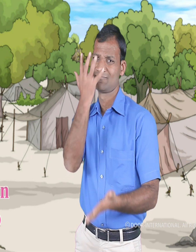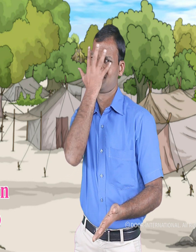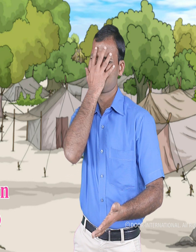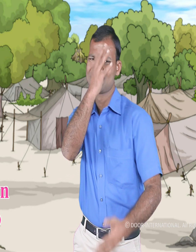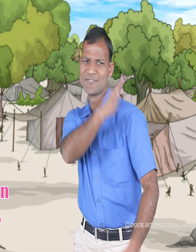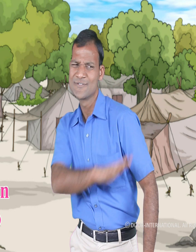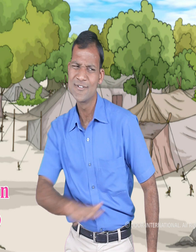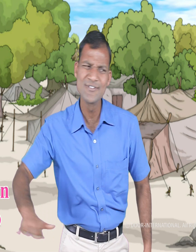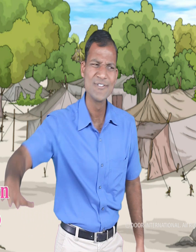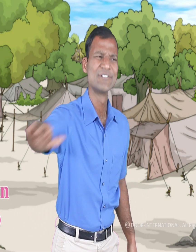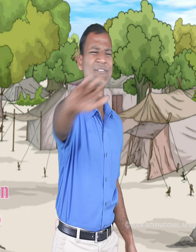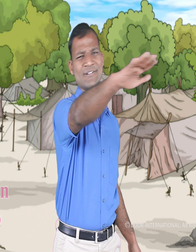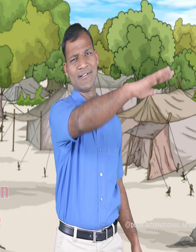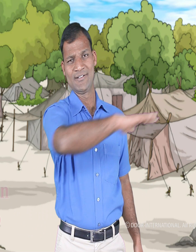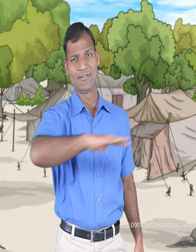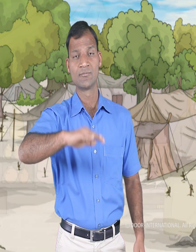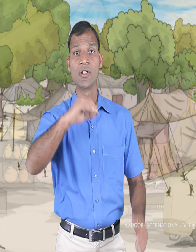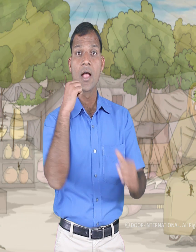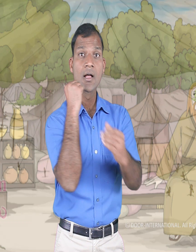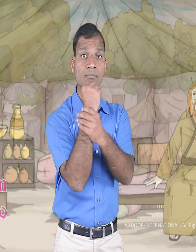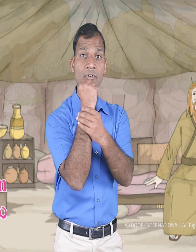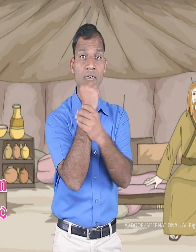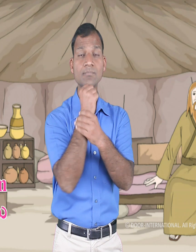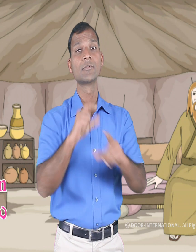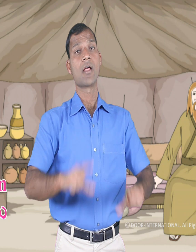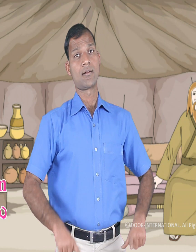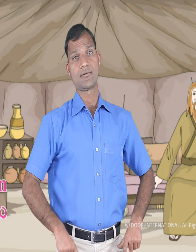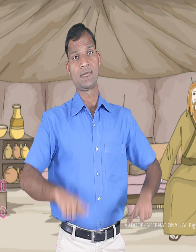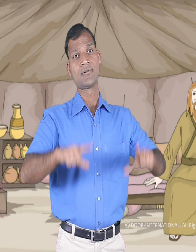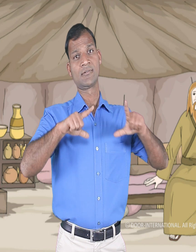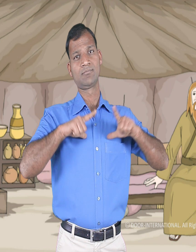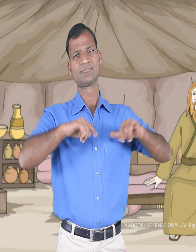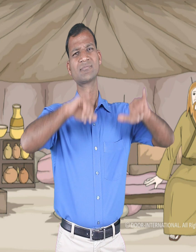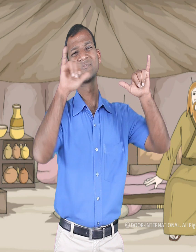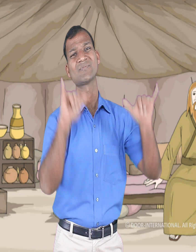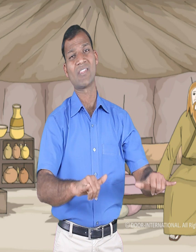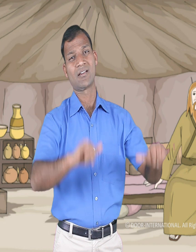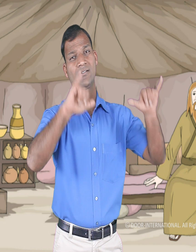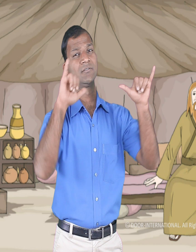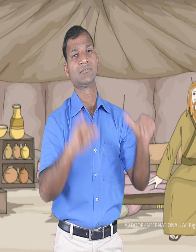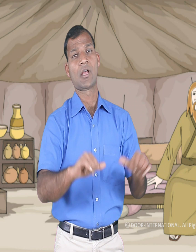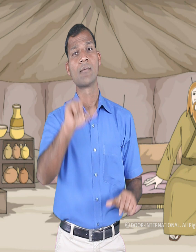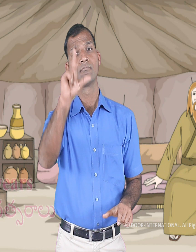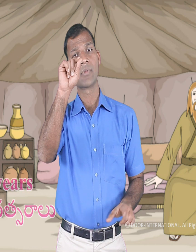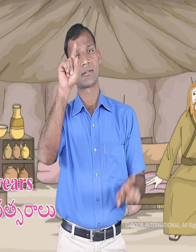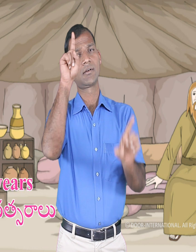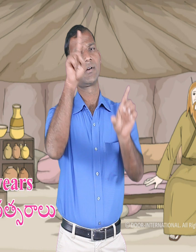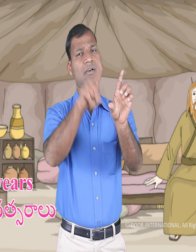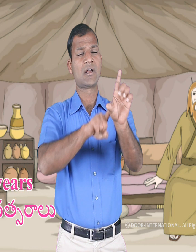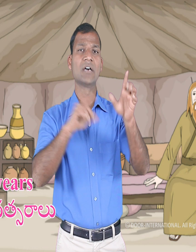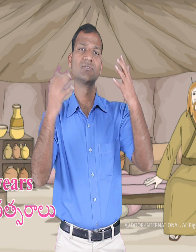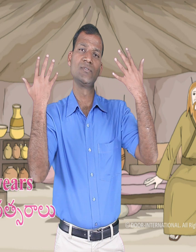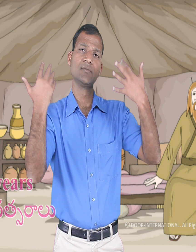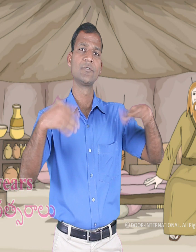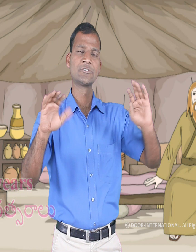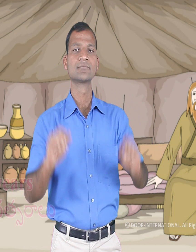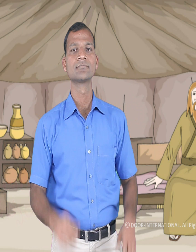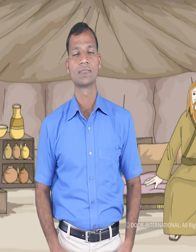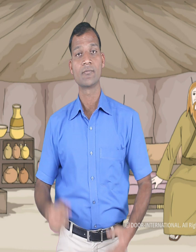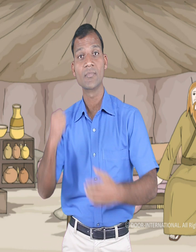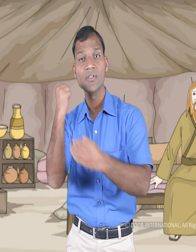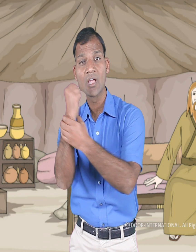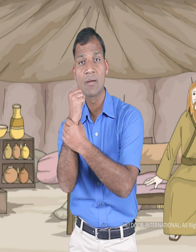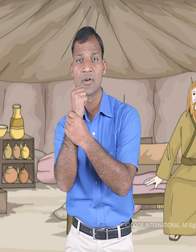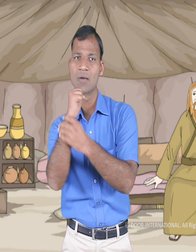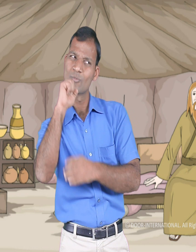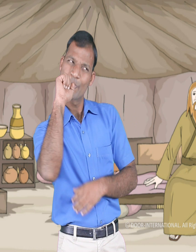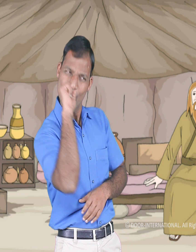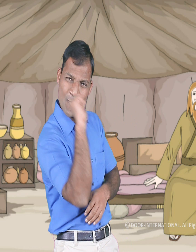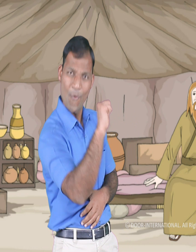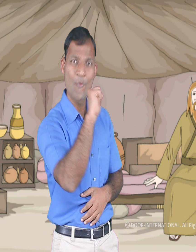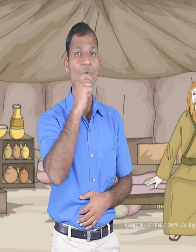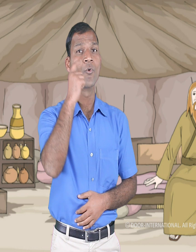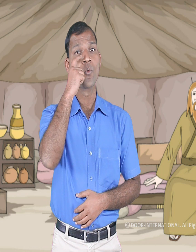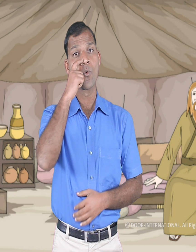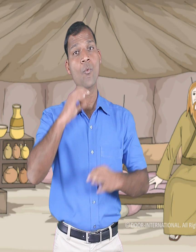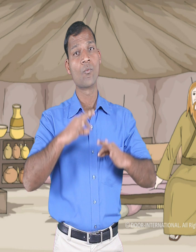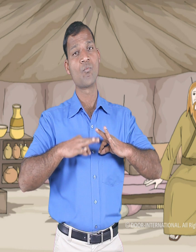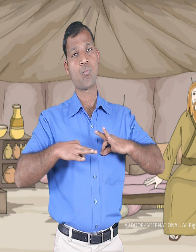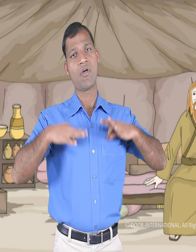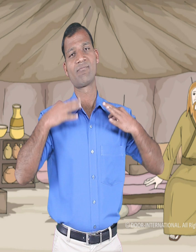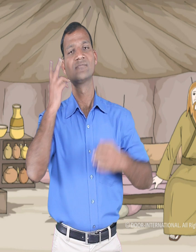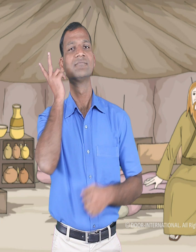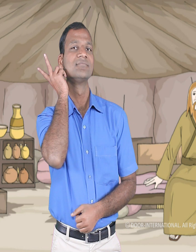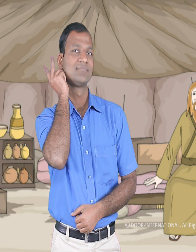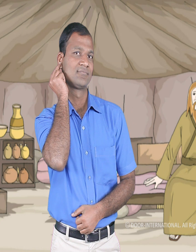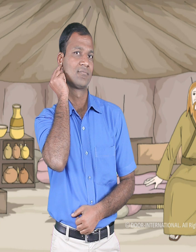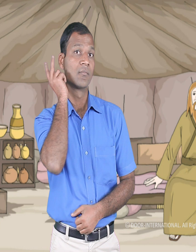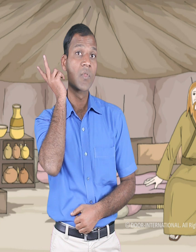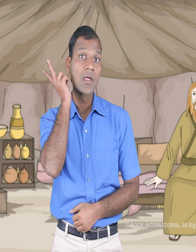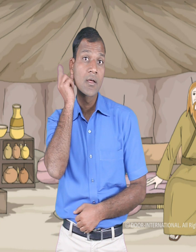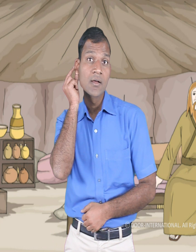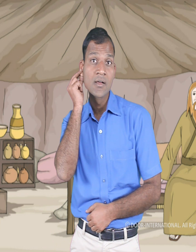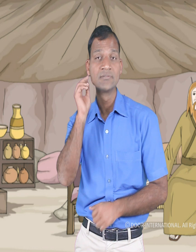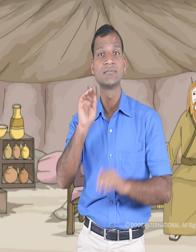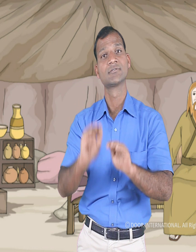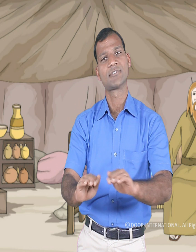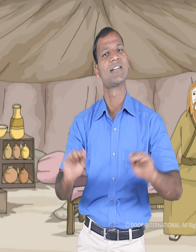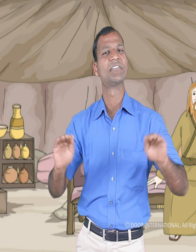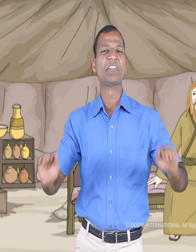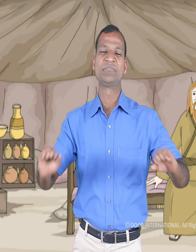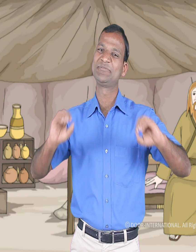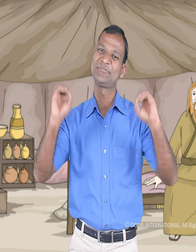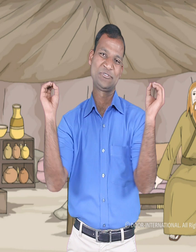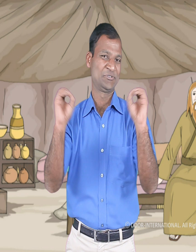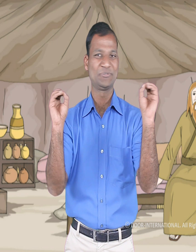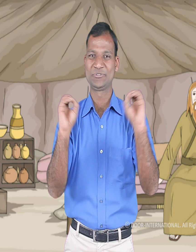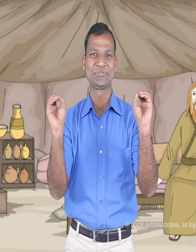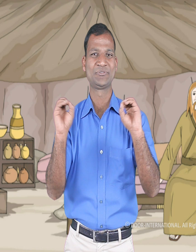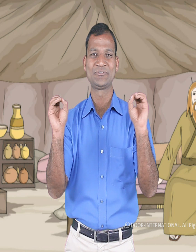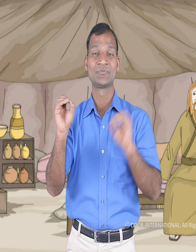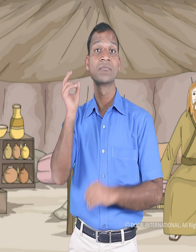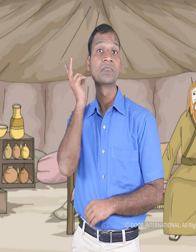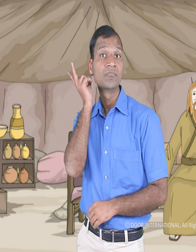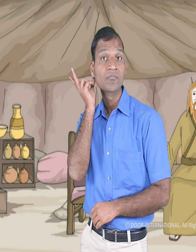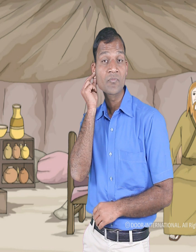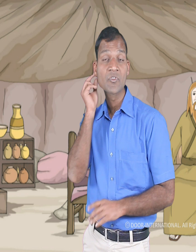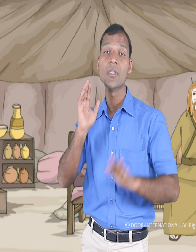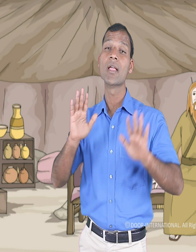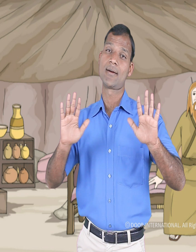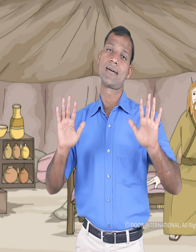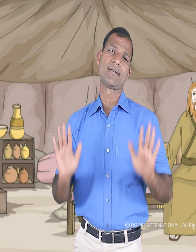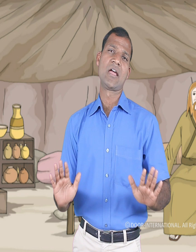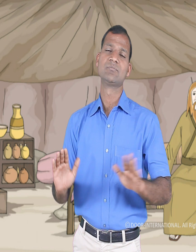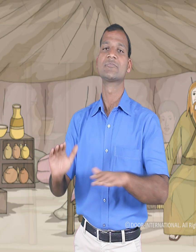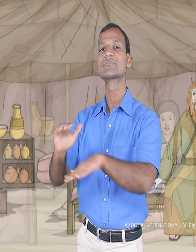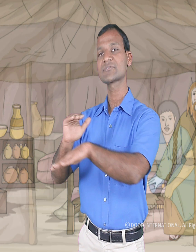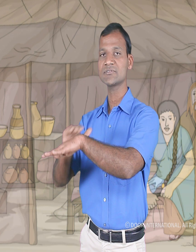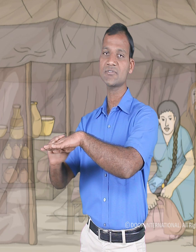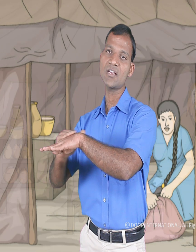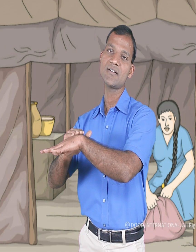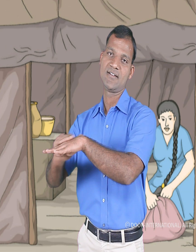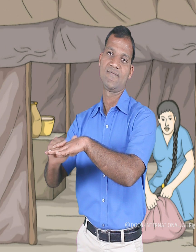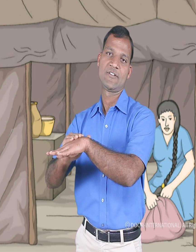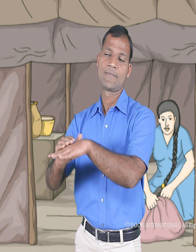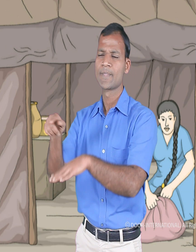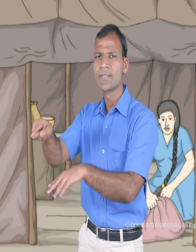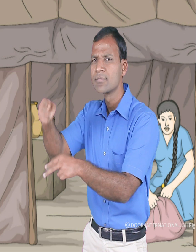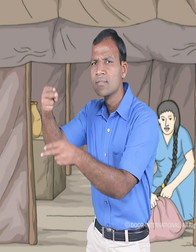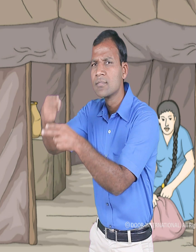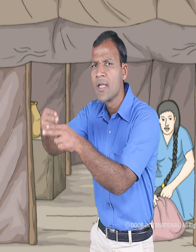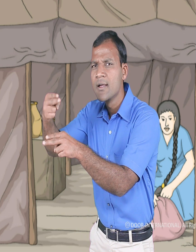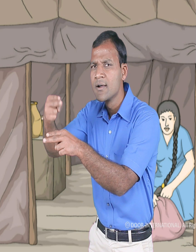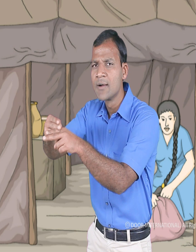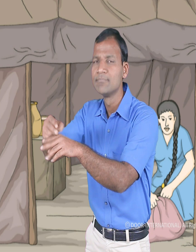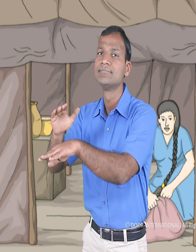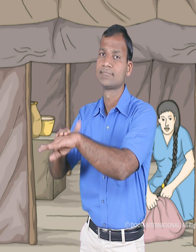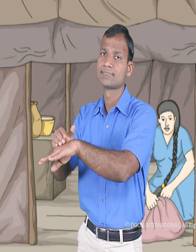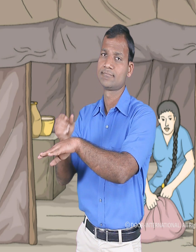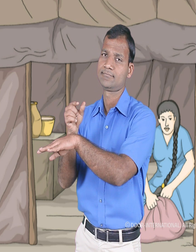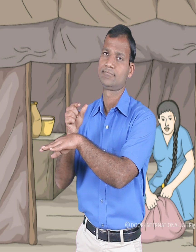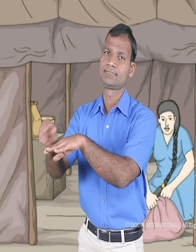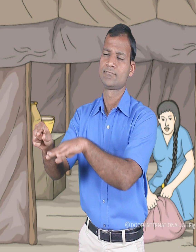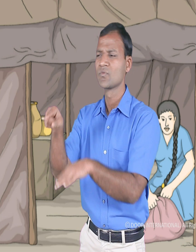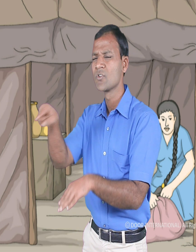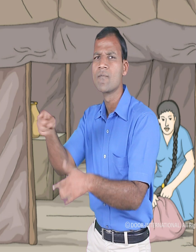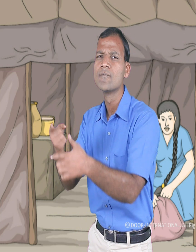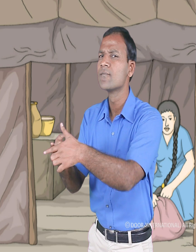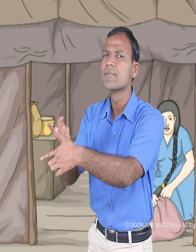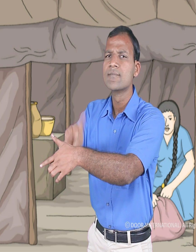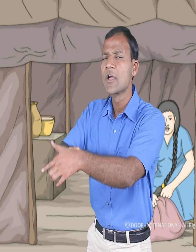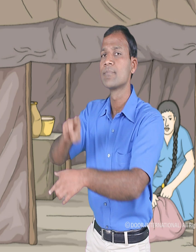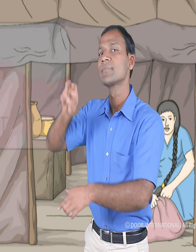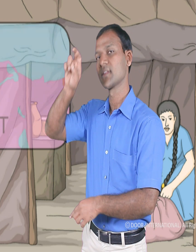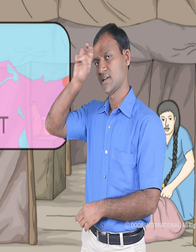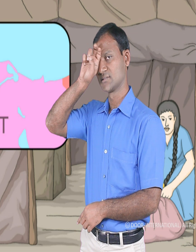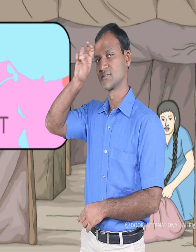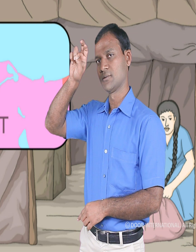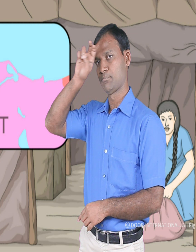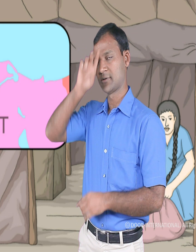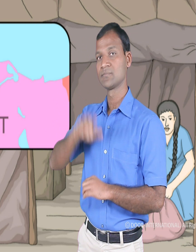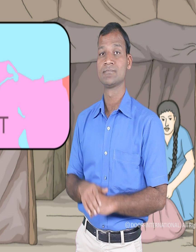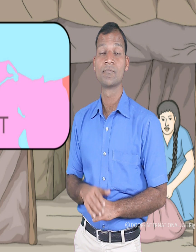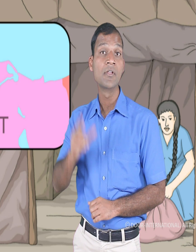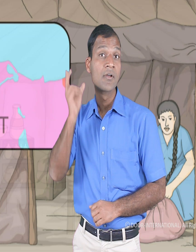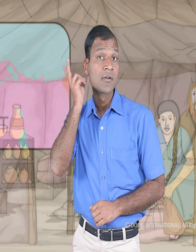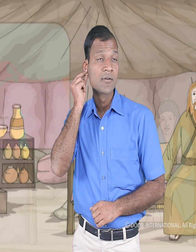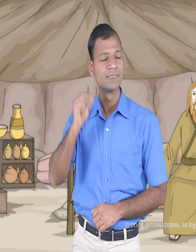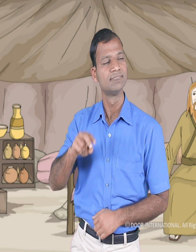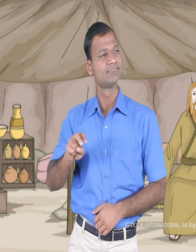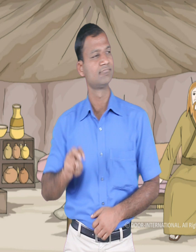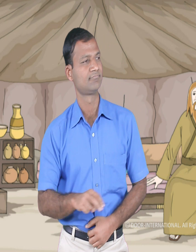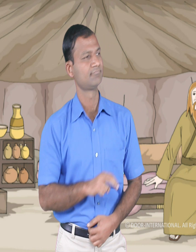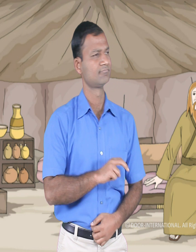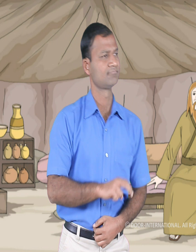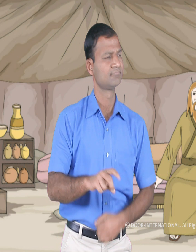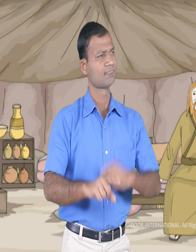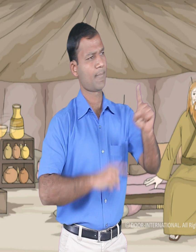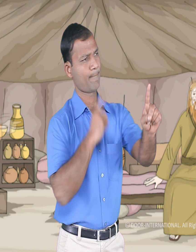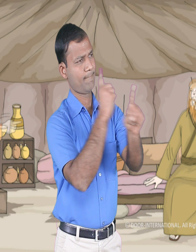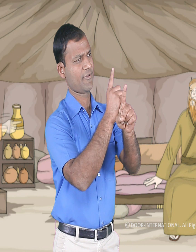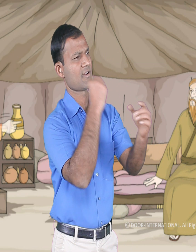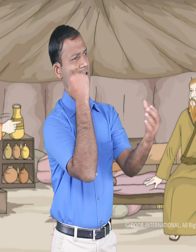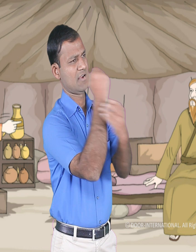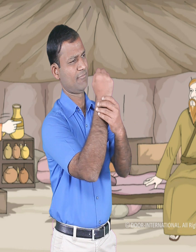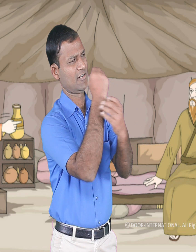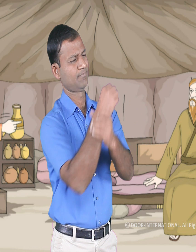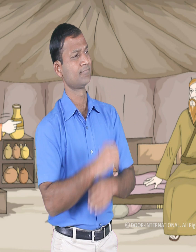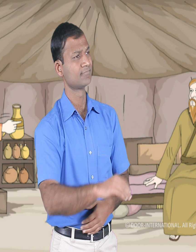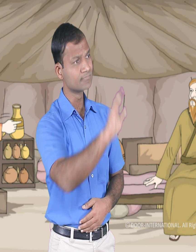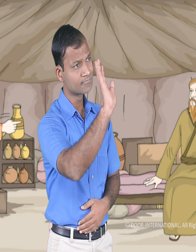Now Abram’s wife Sarai had borne him no children, but she had an Egyptian maidservant named Hagar.